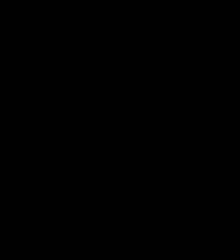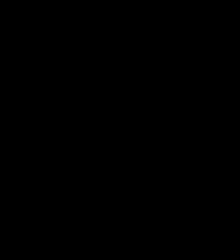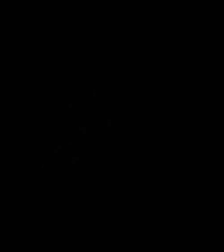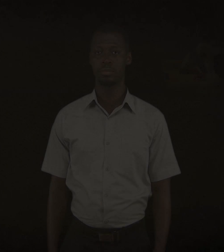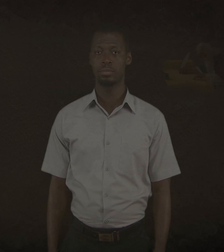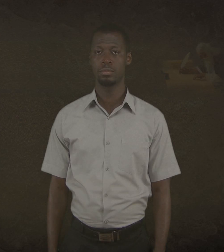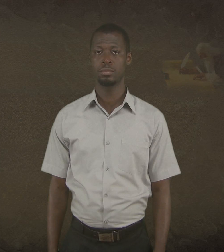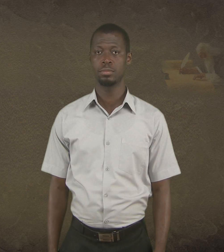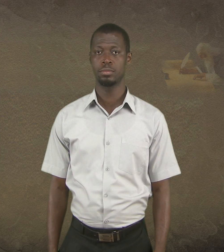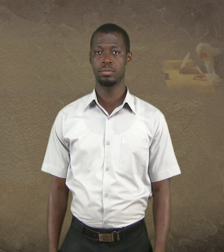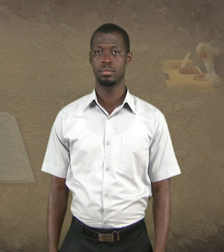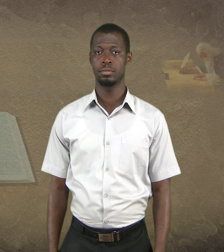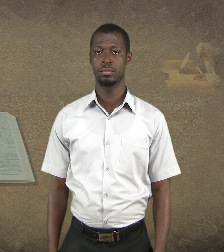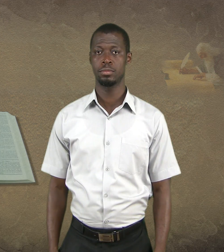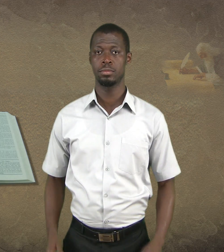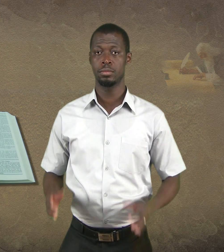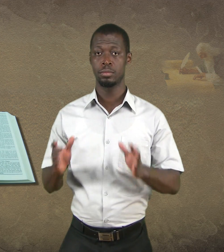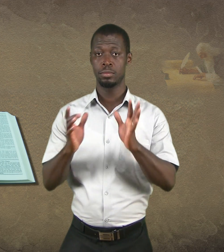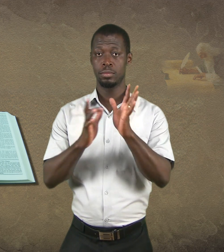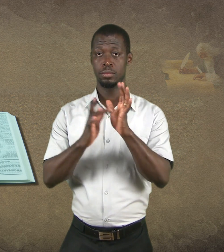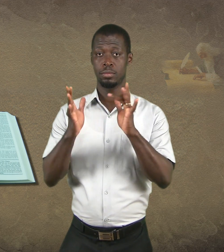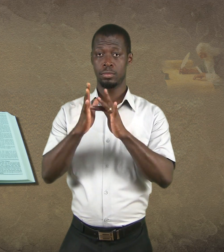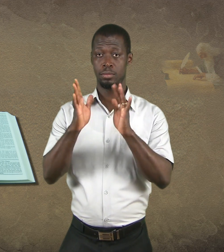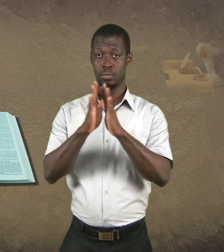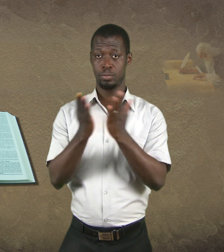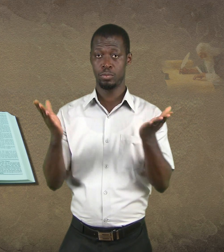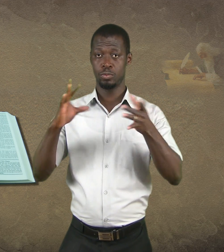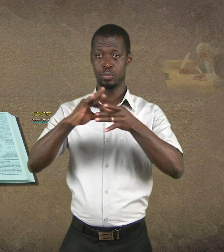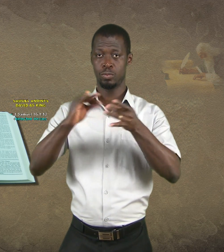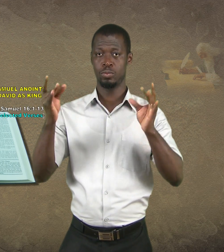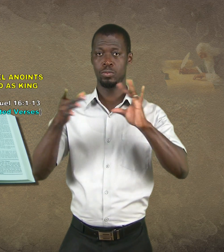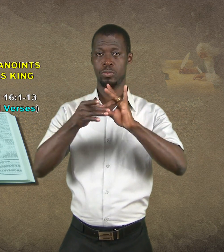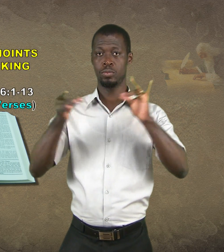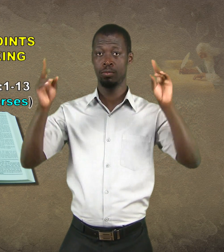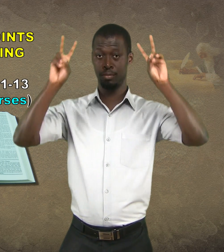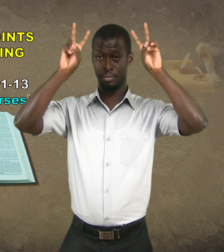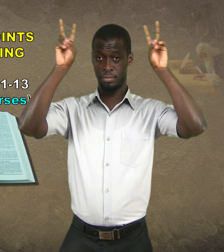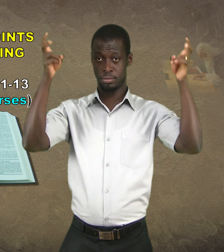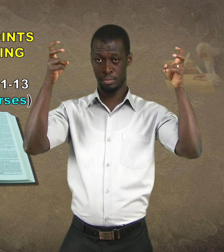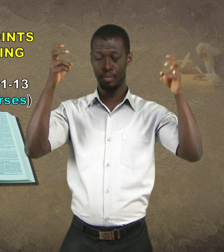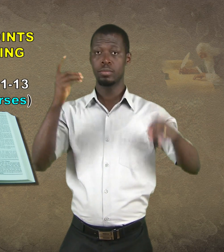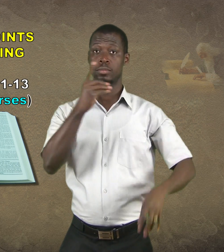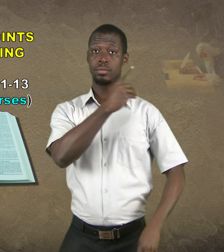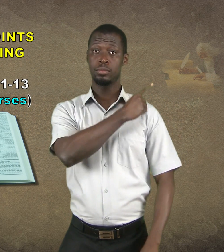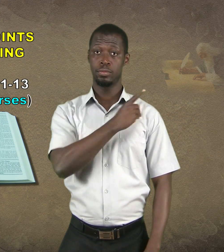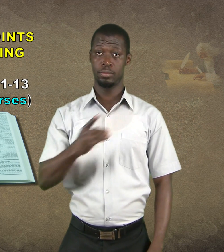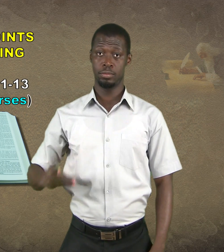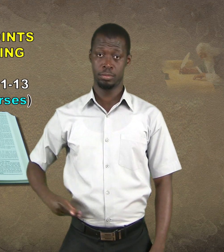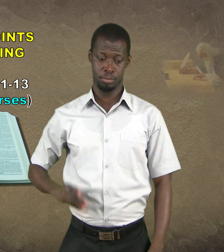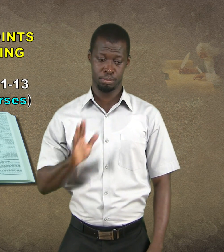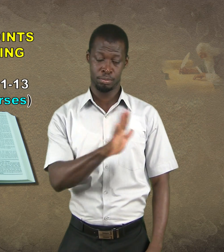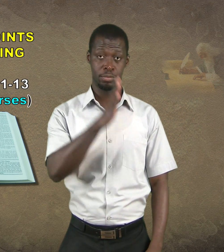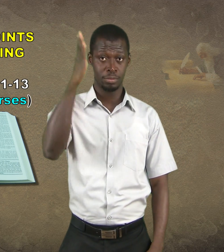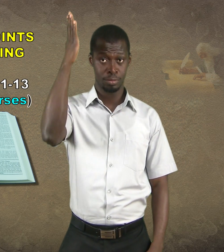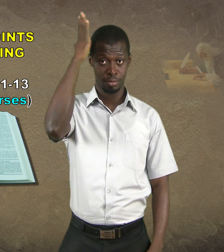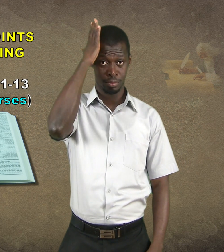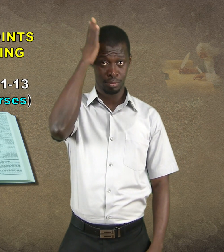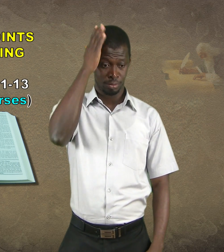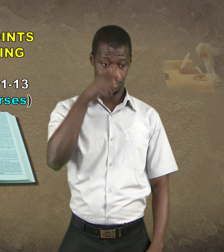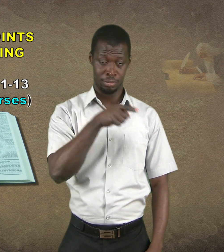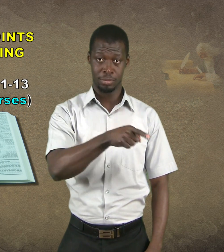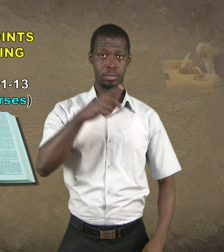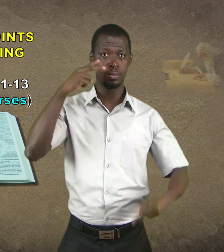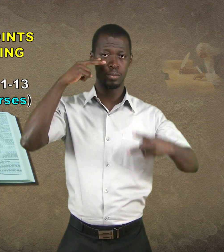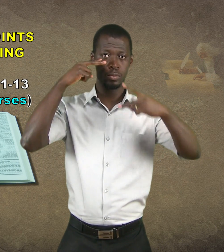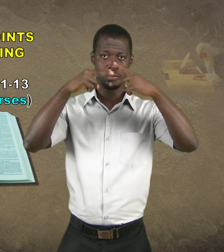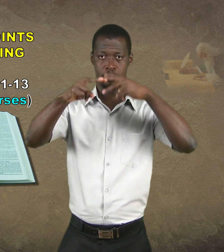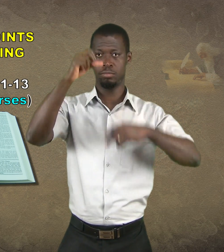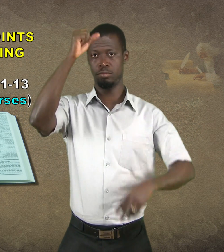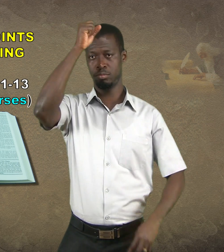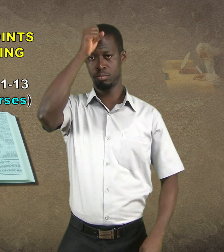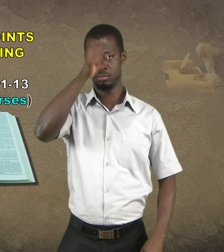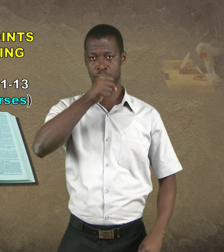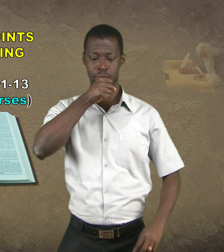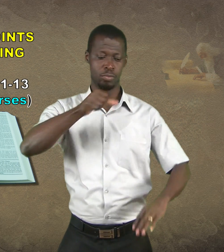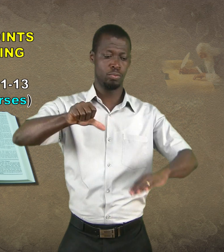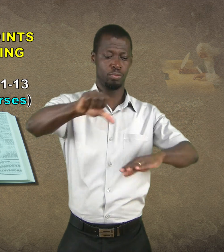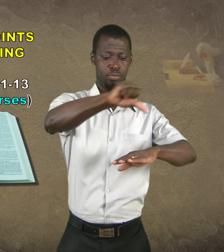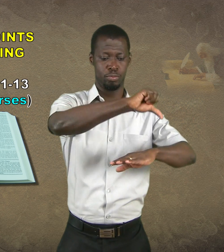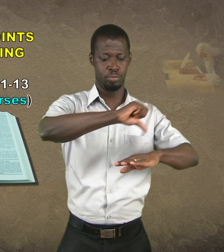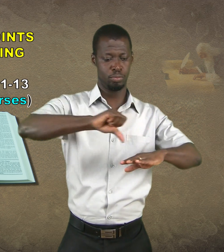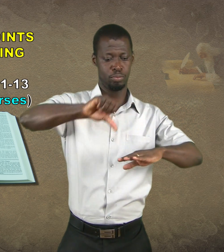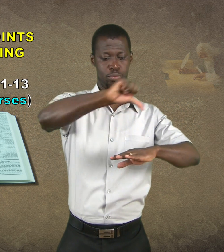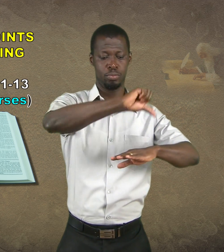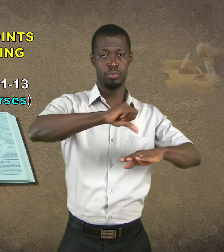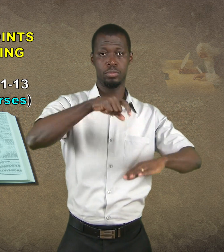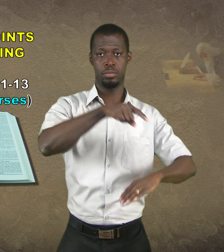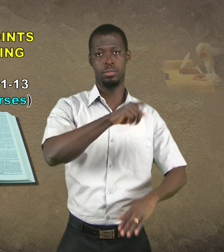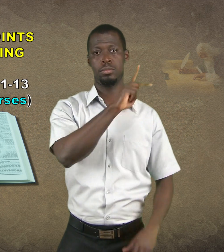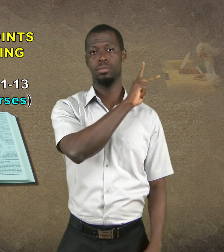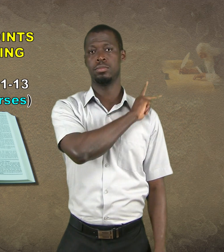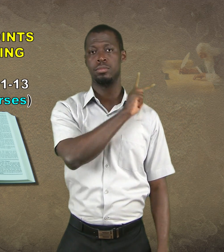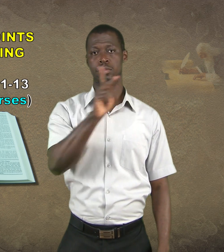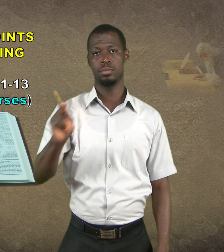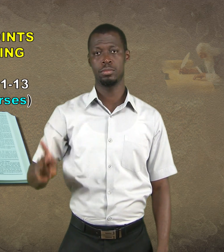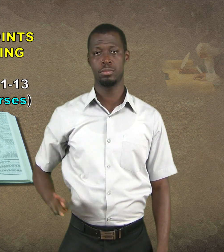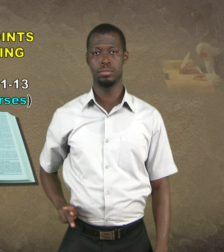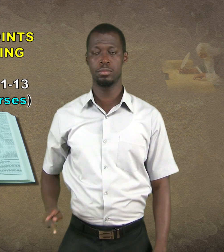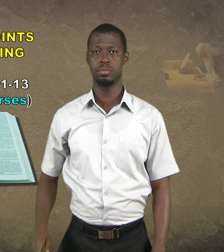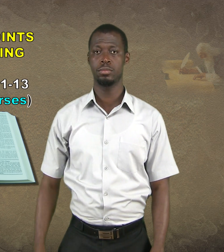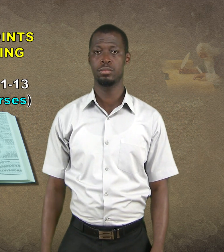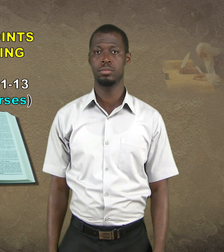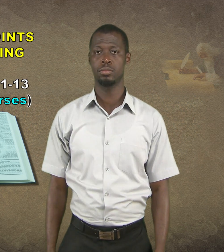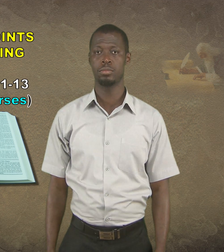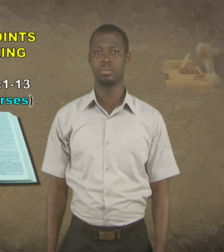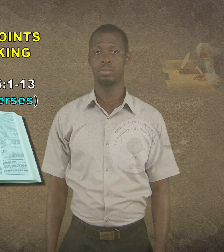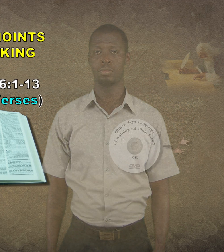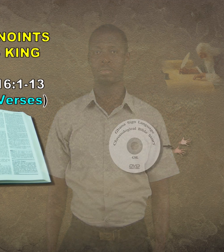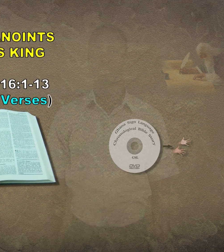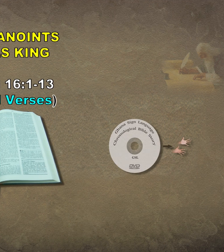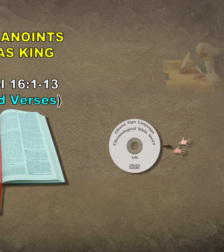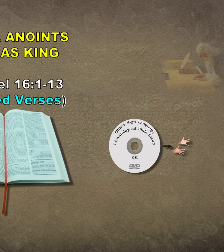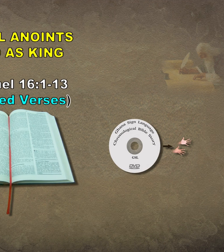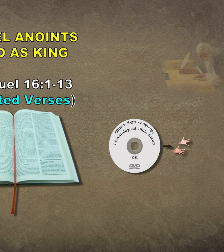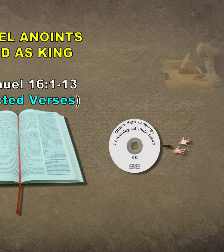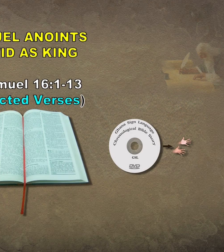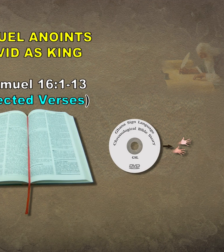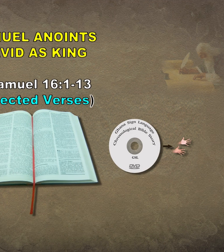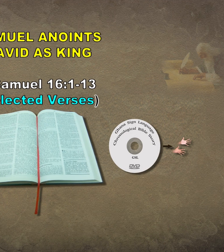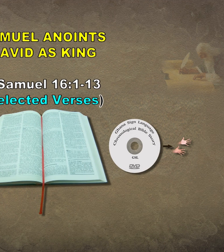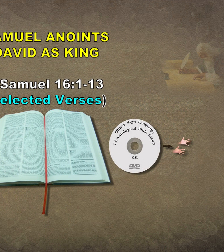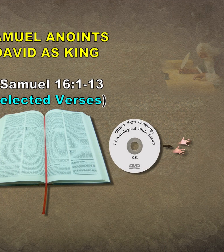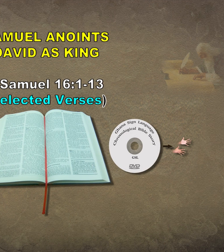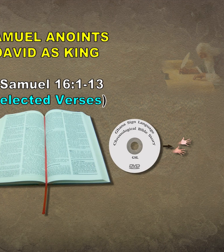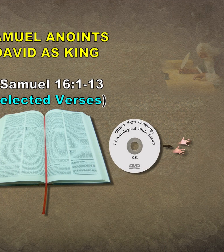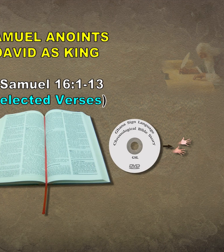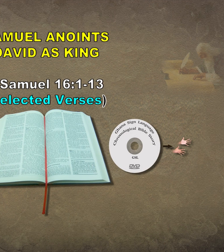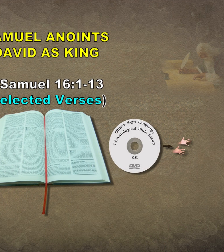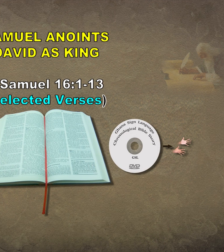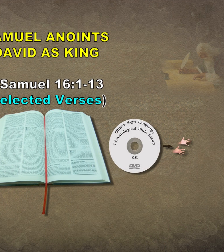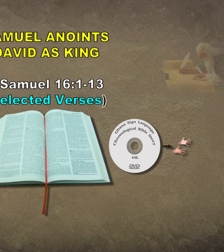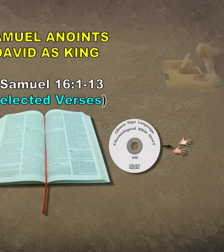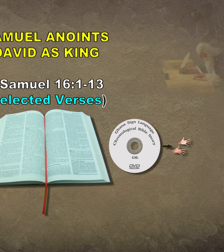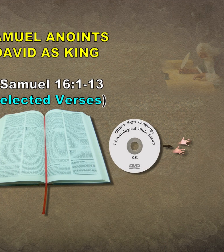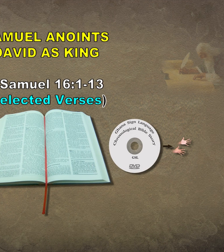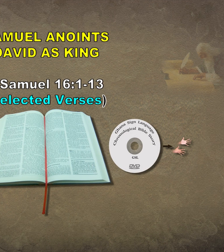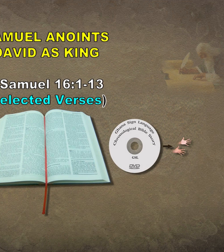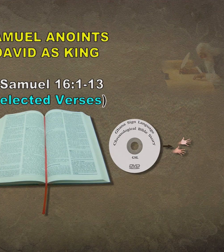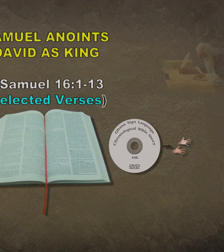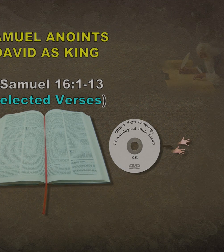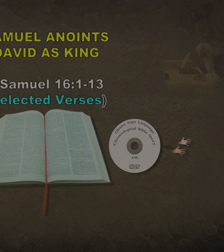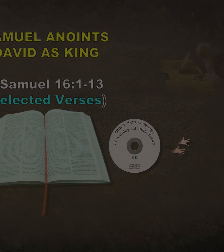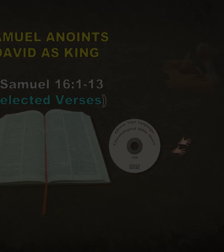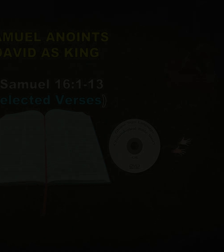Samuel anoints David as king